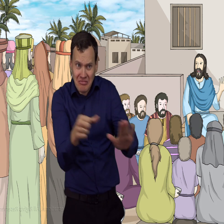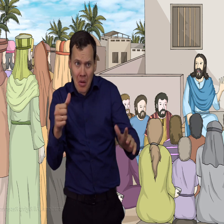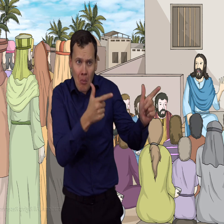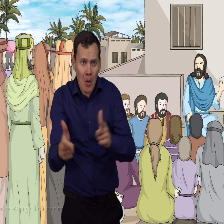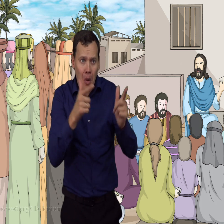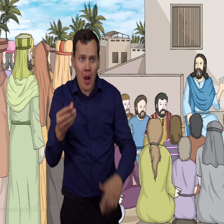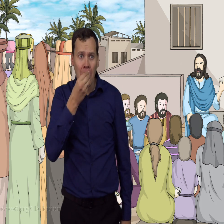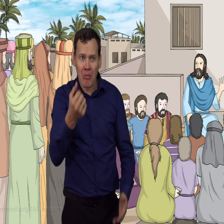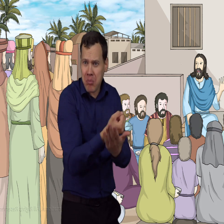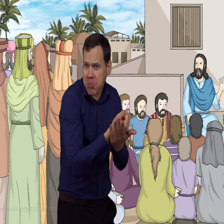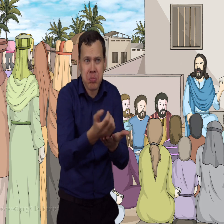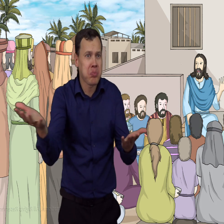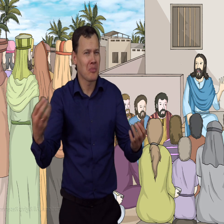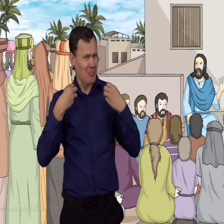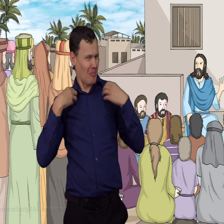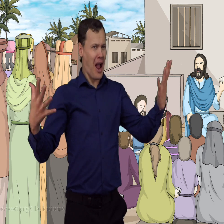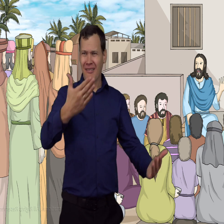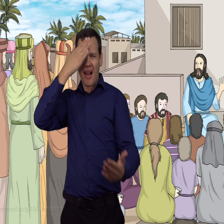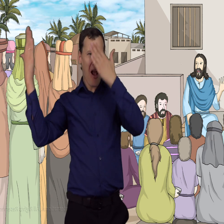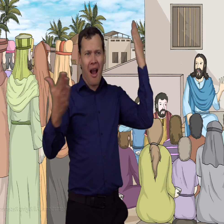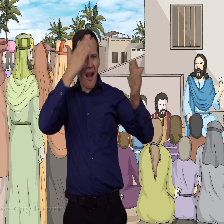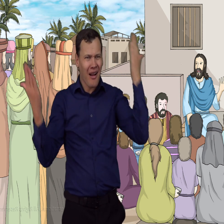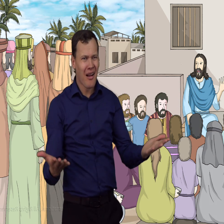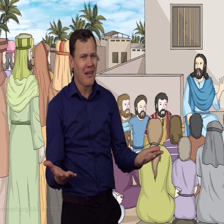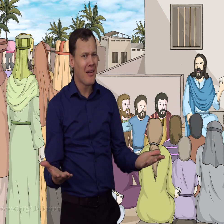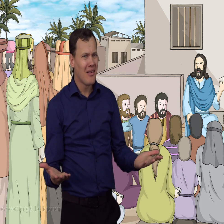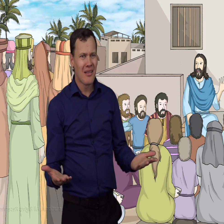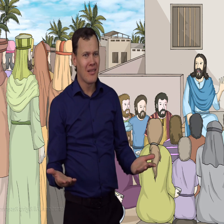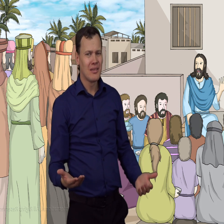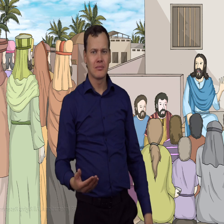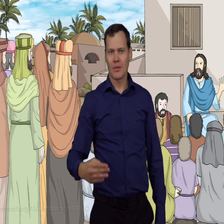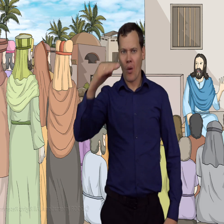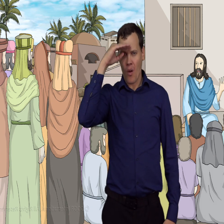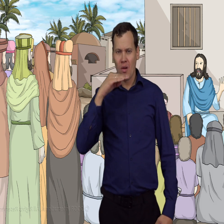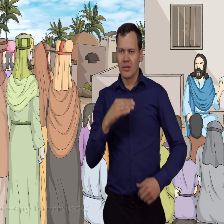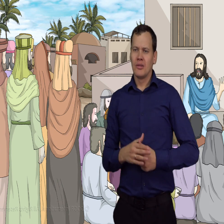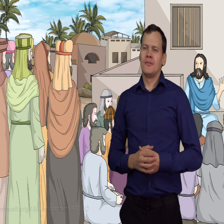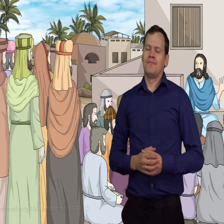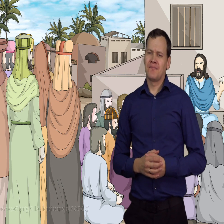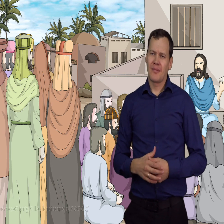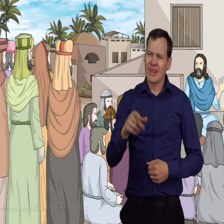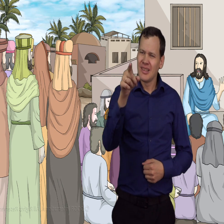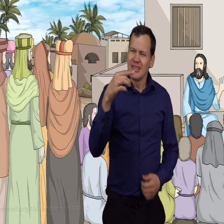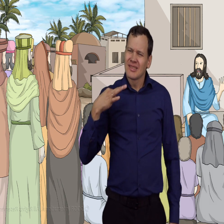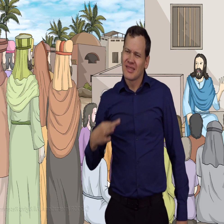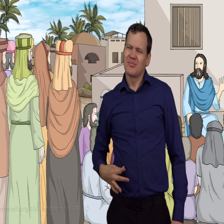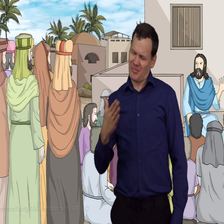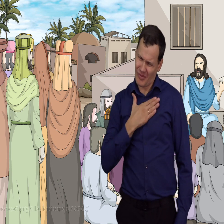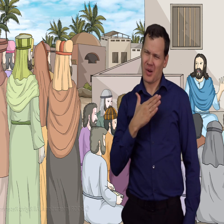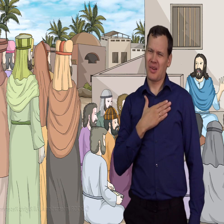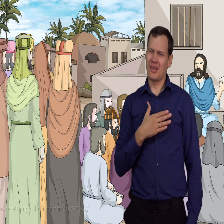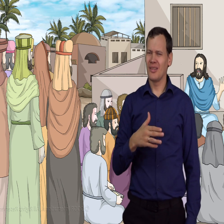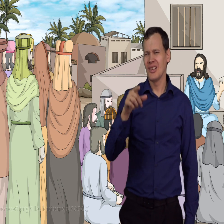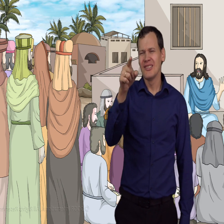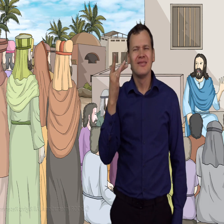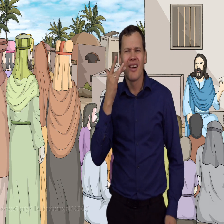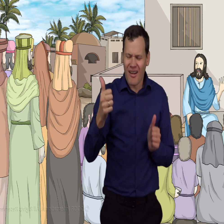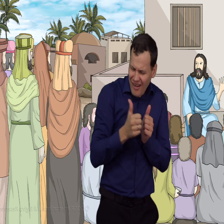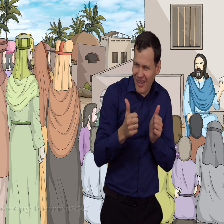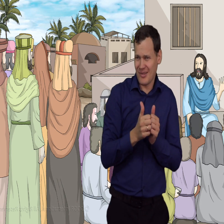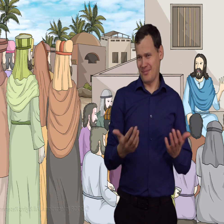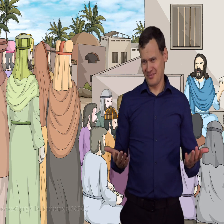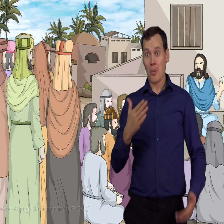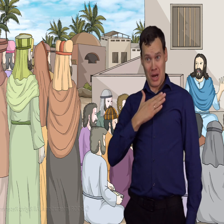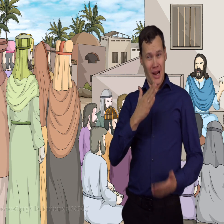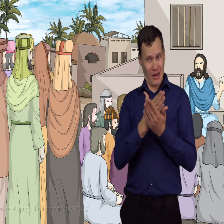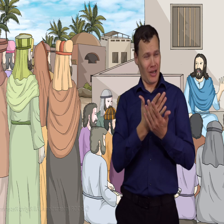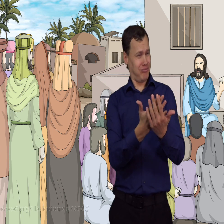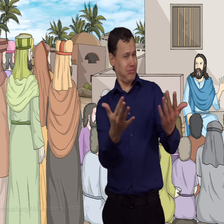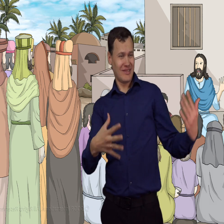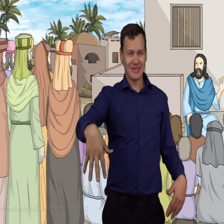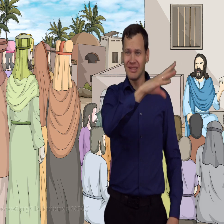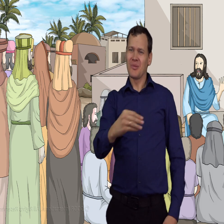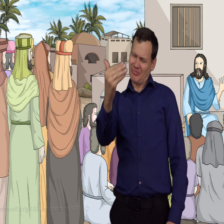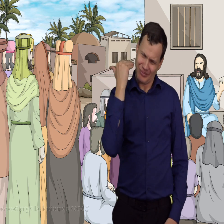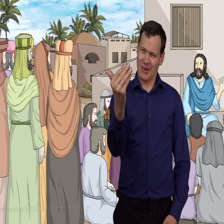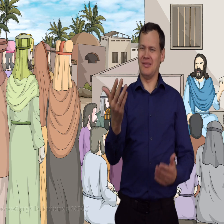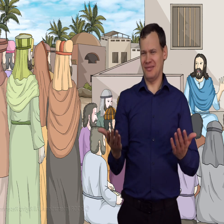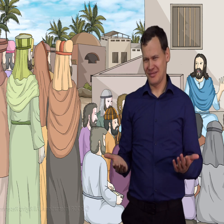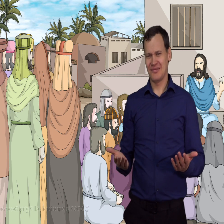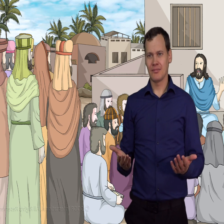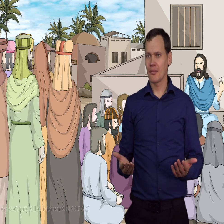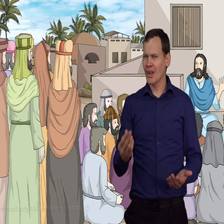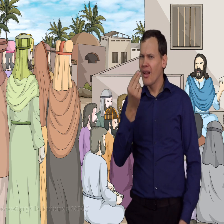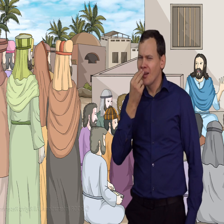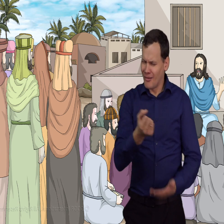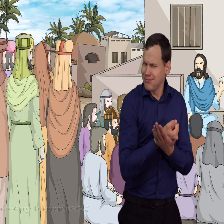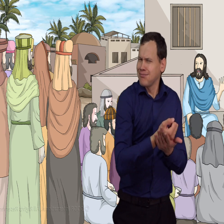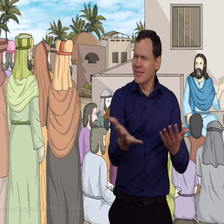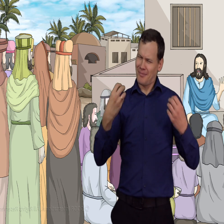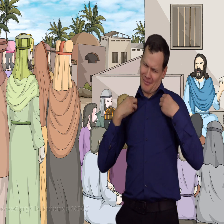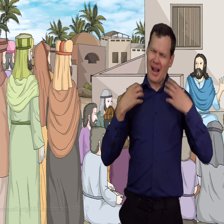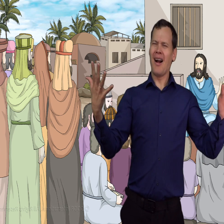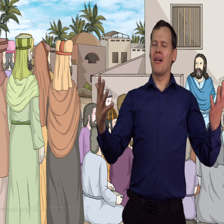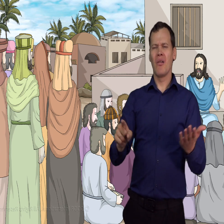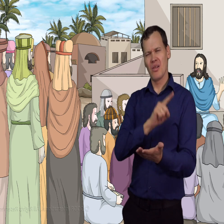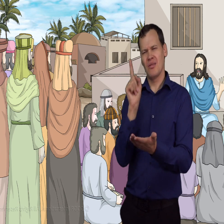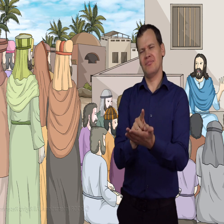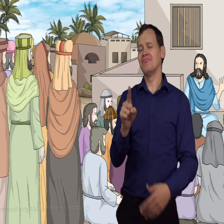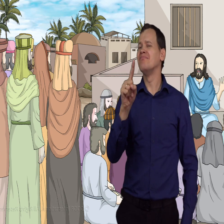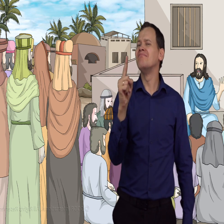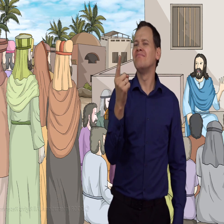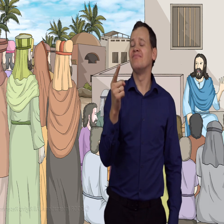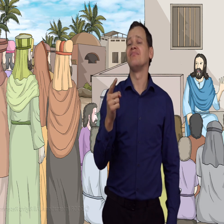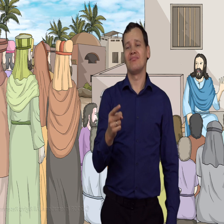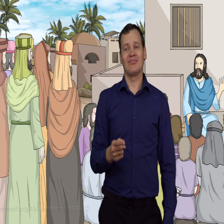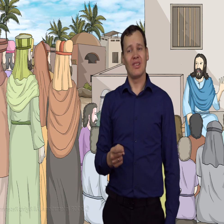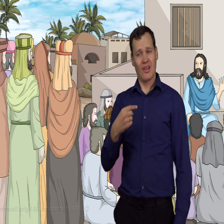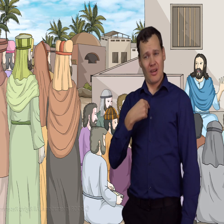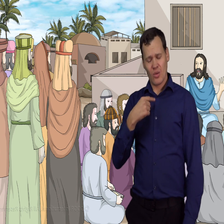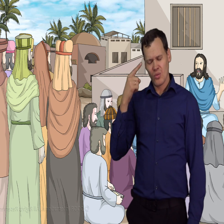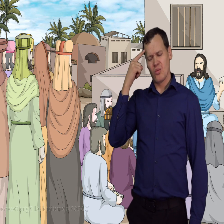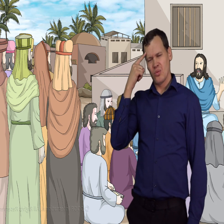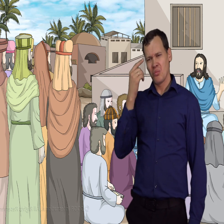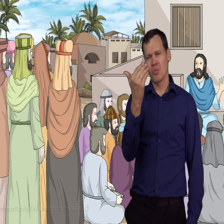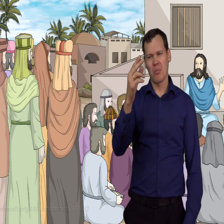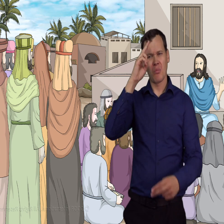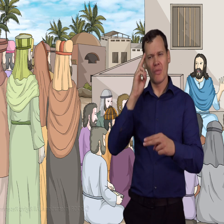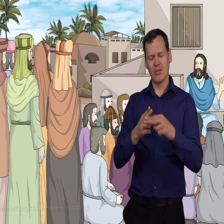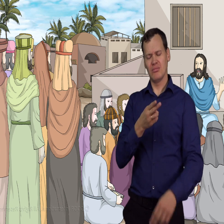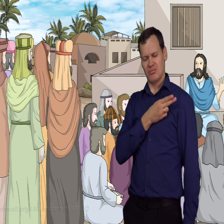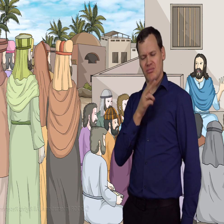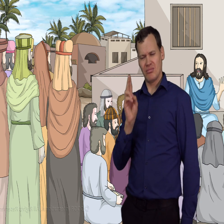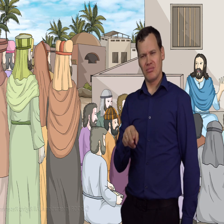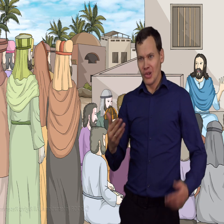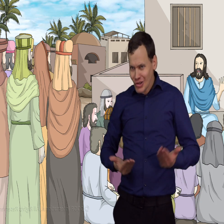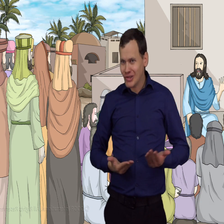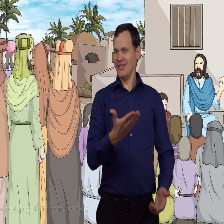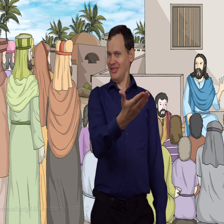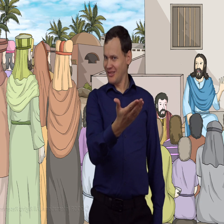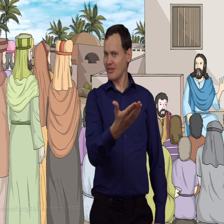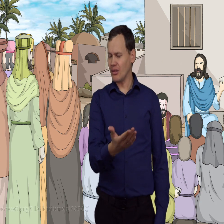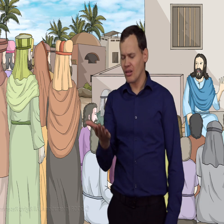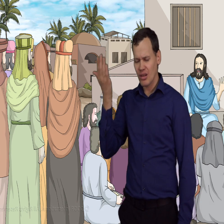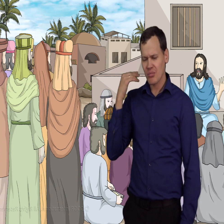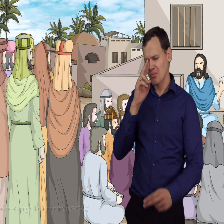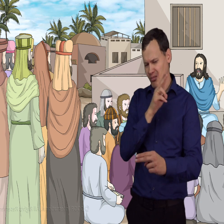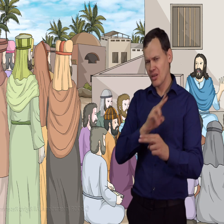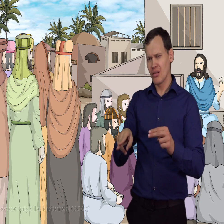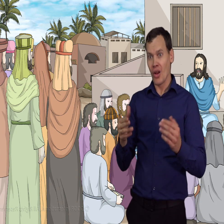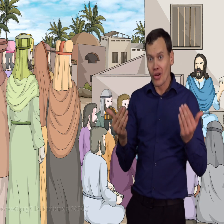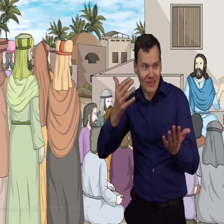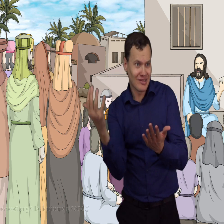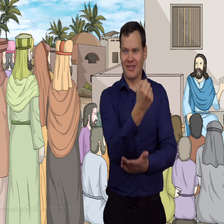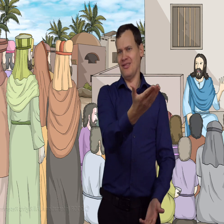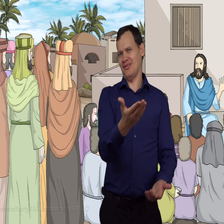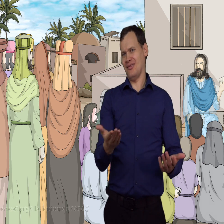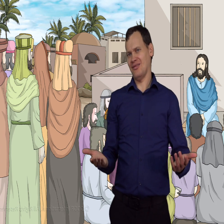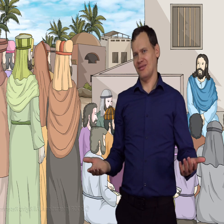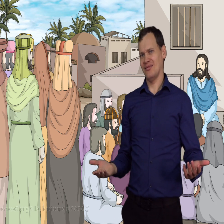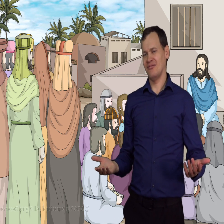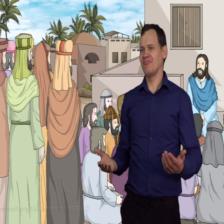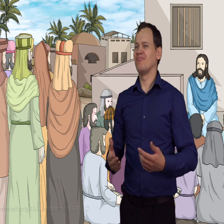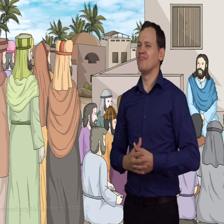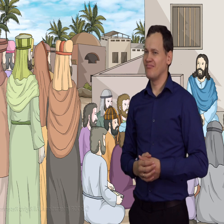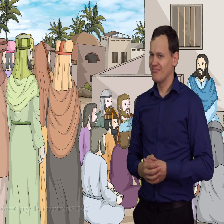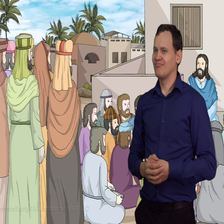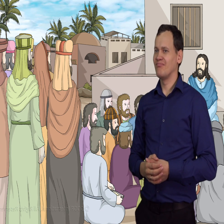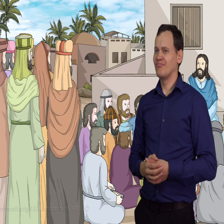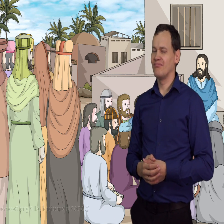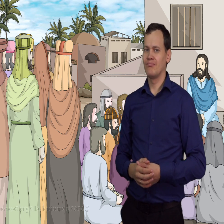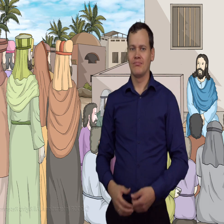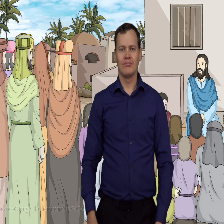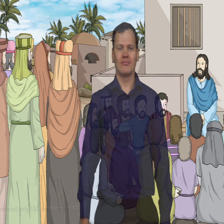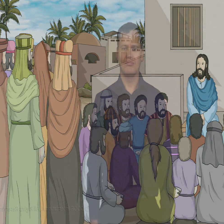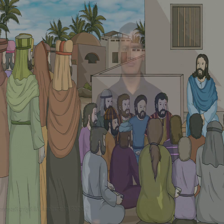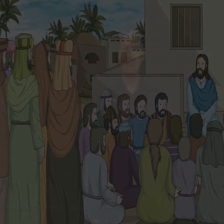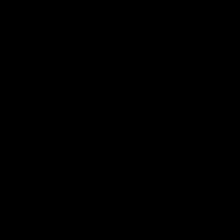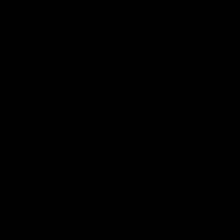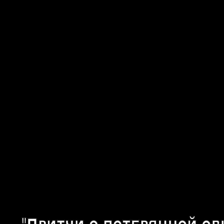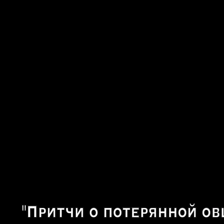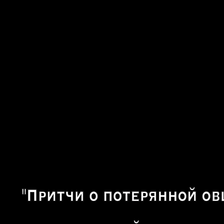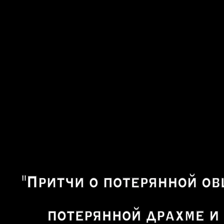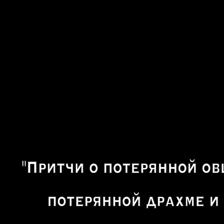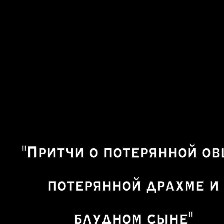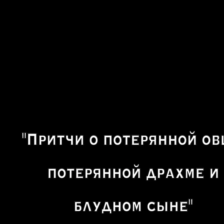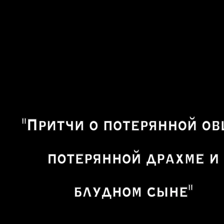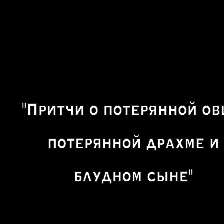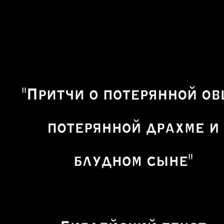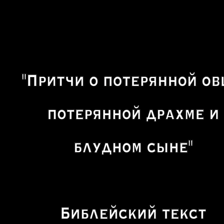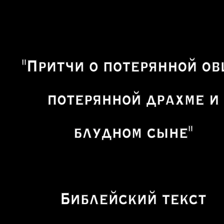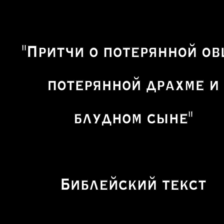‘Son, you are always with me,’ the father said, ‘and all that is mine is yours. But it was fitting to celebrate and be glad, because this brother of yours was dead and is alive again;